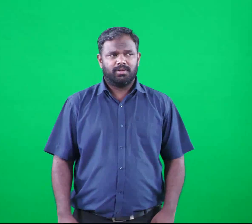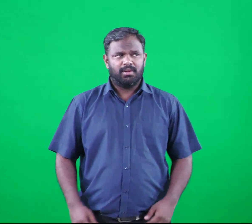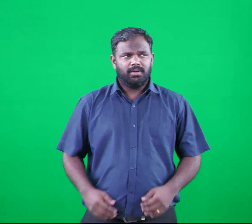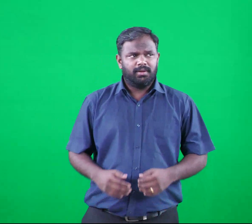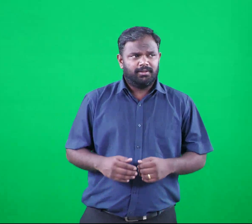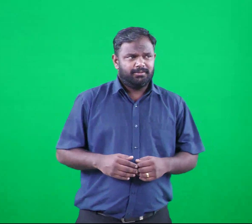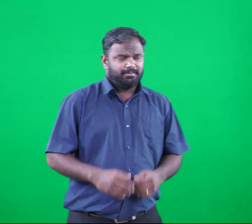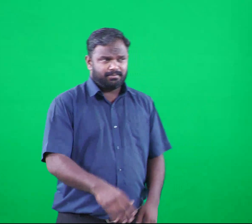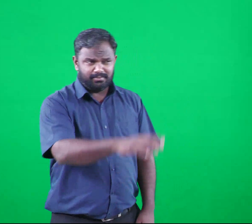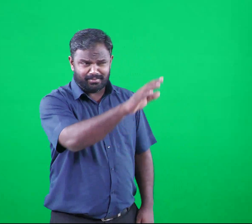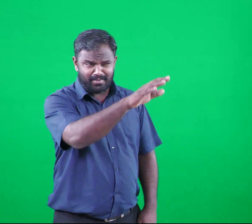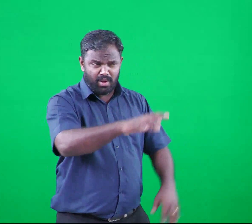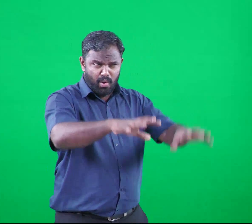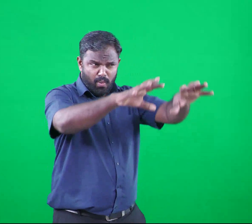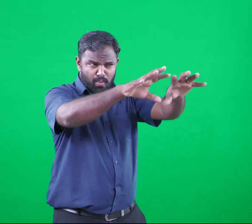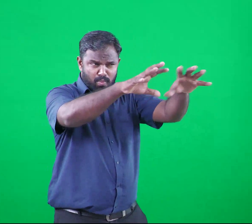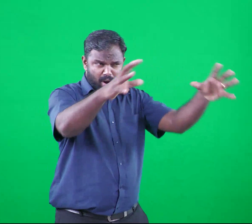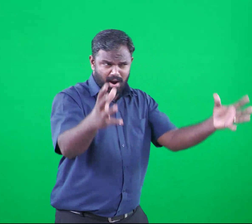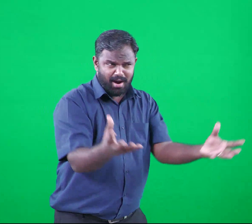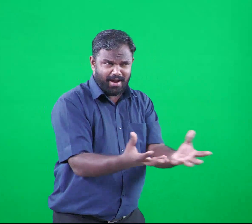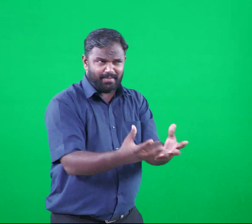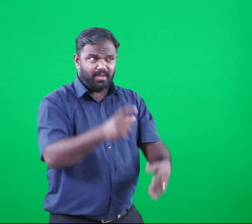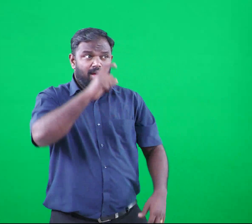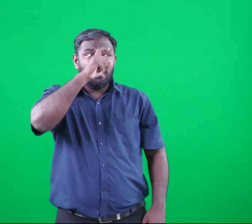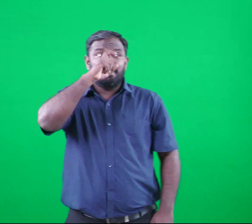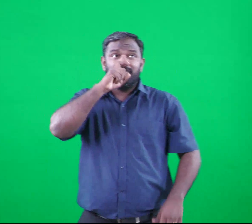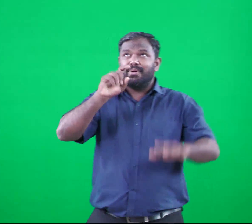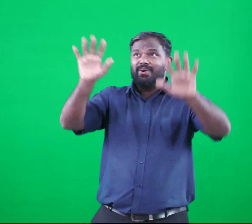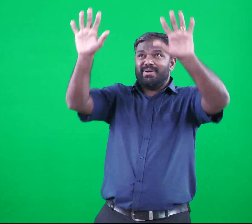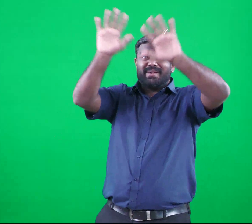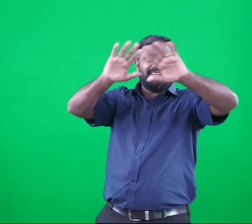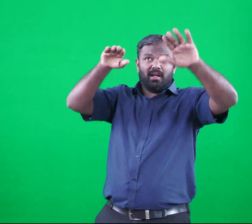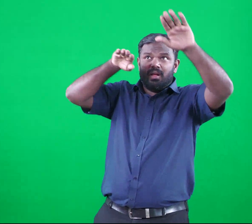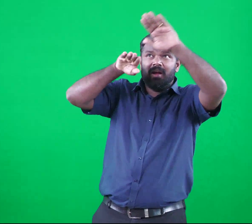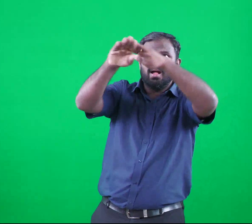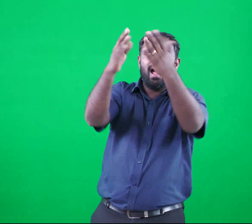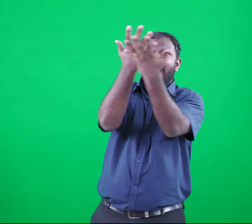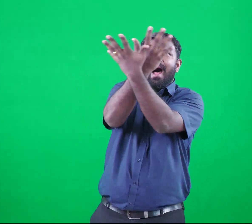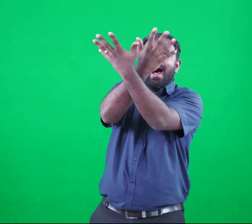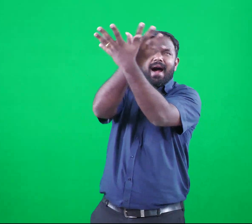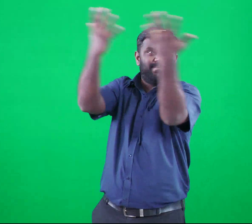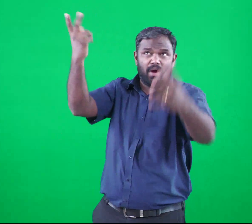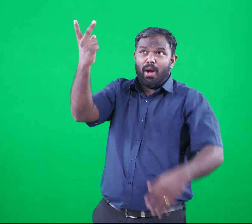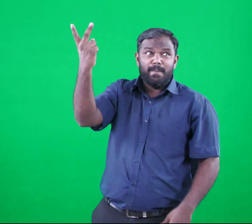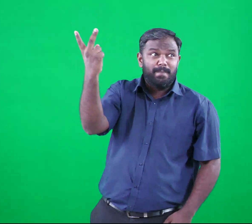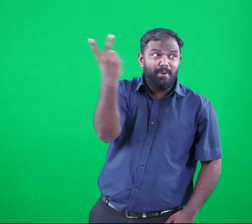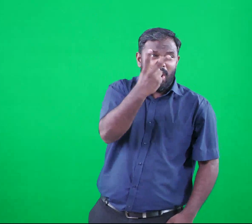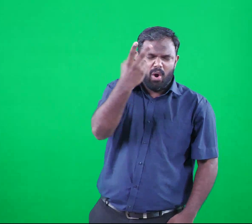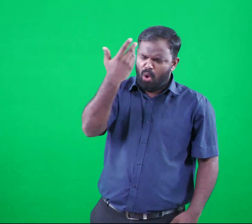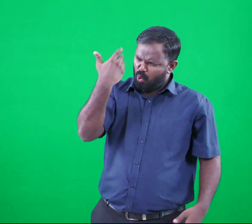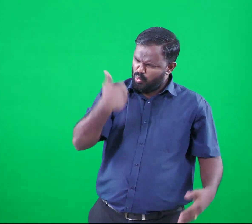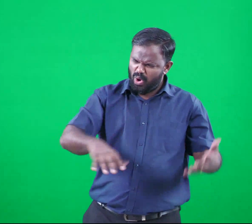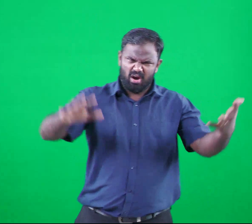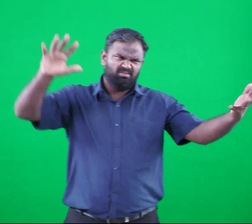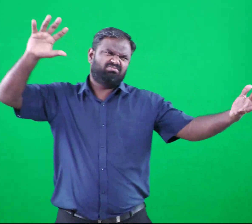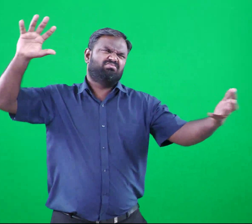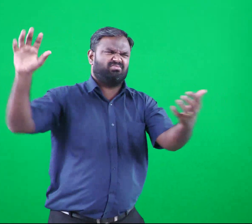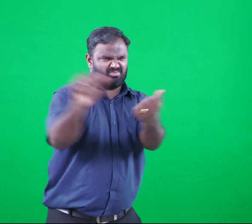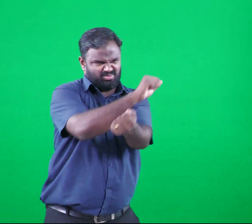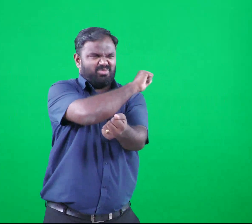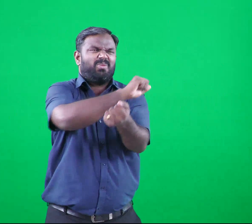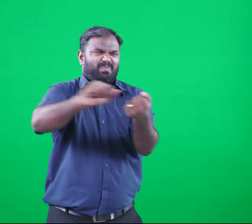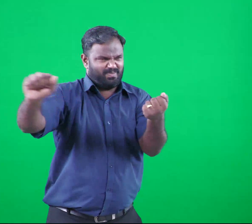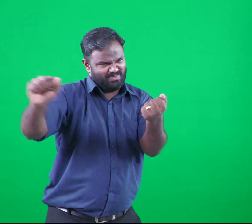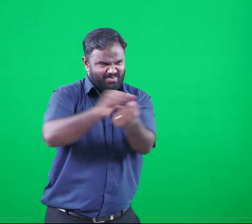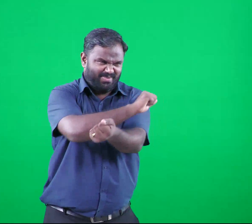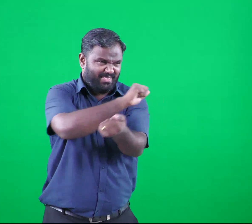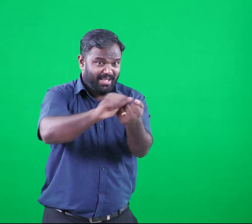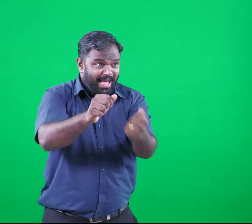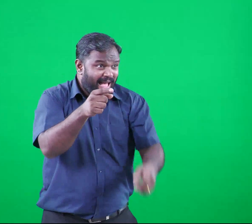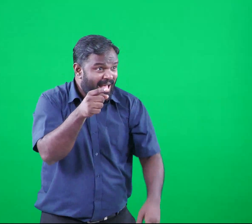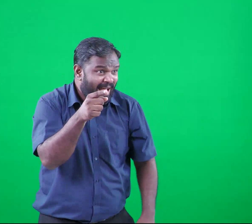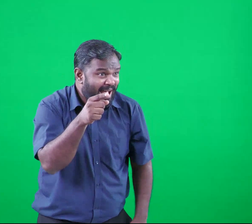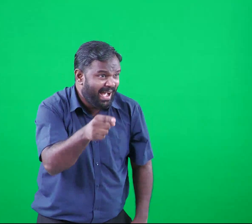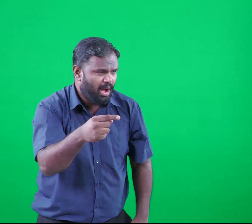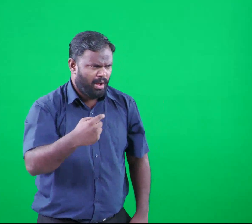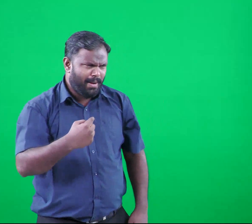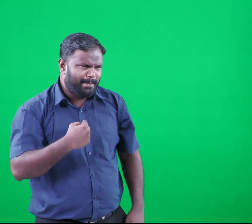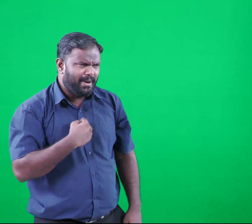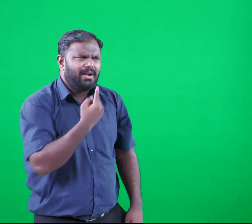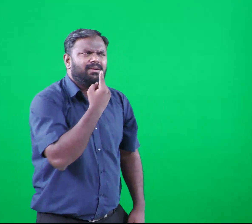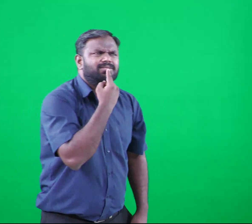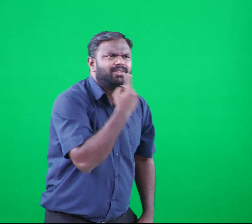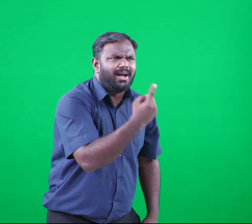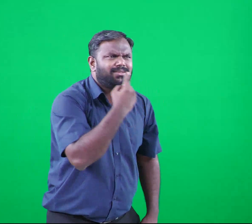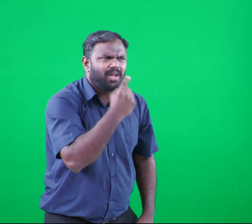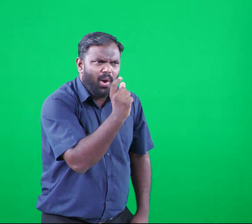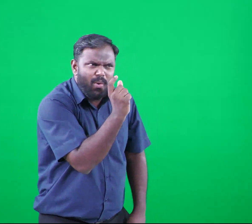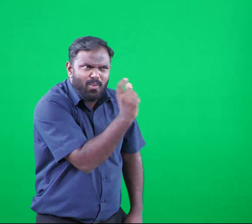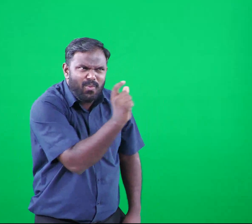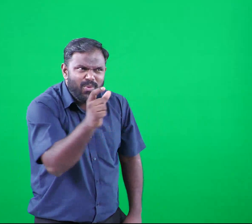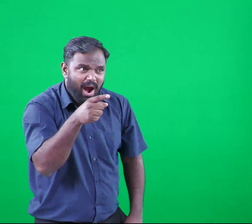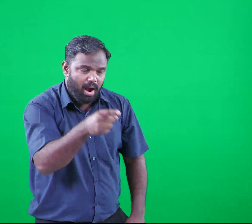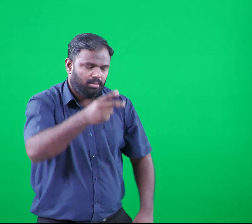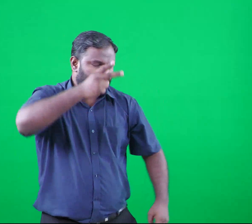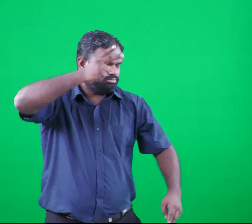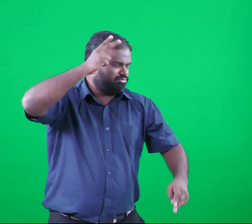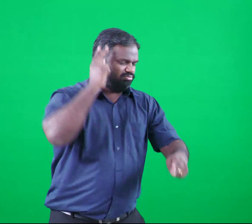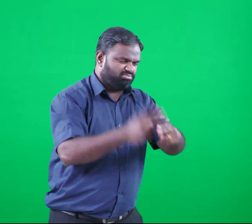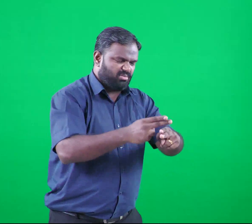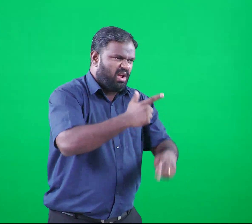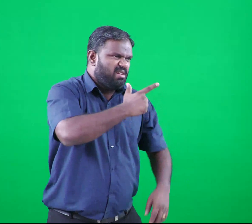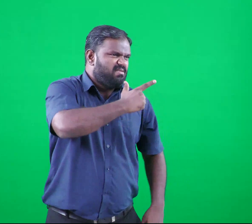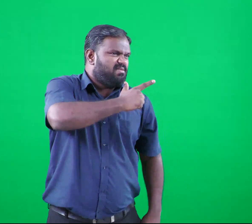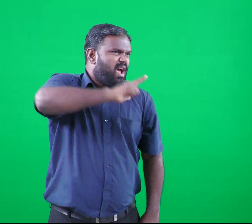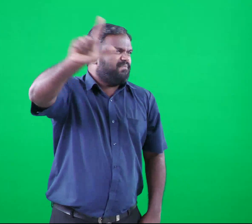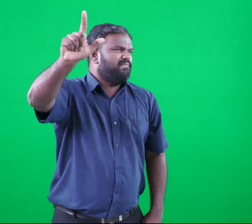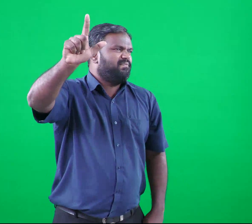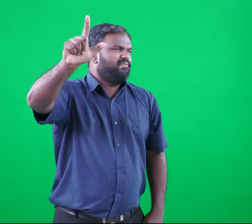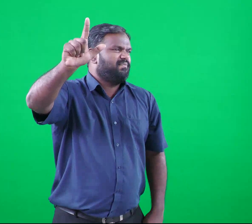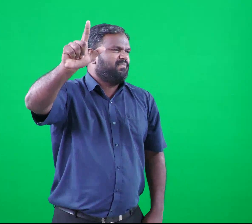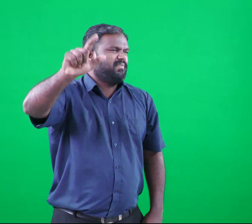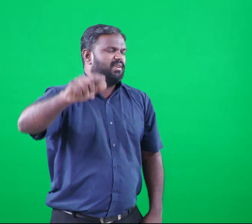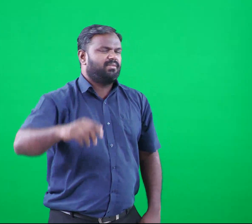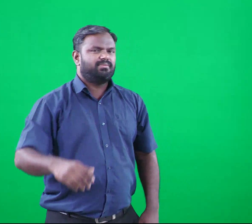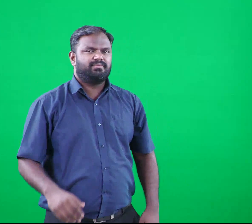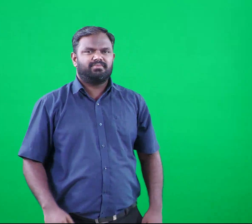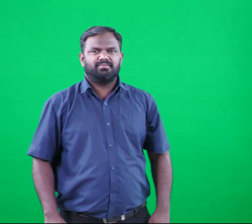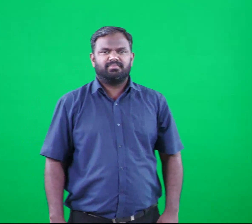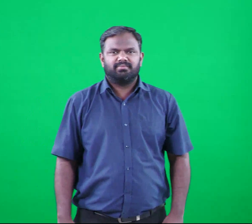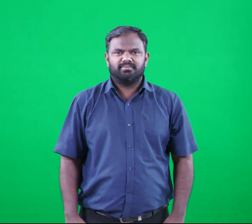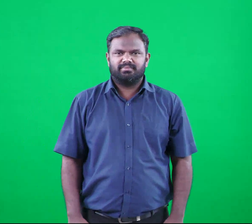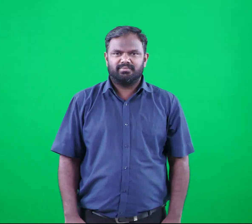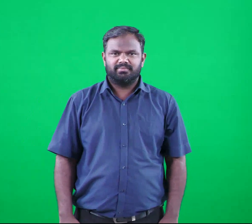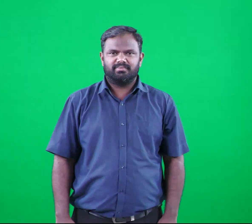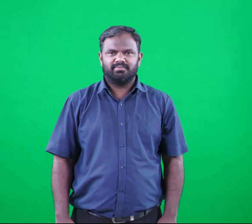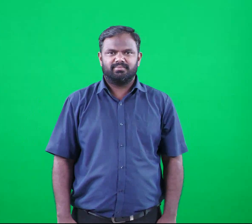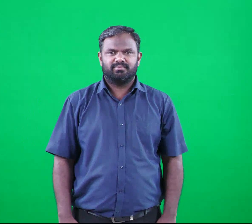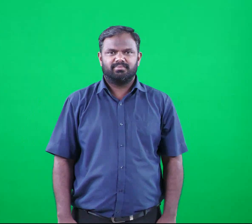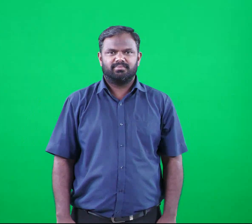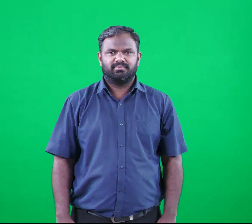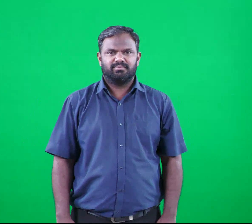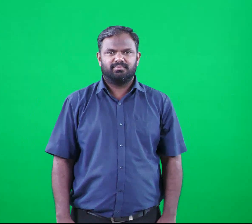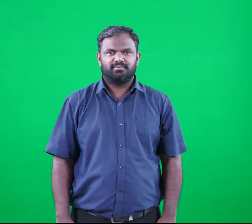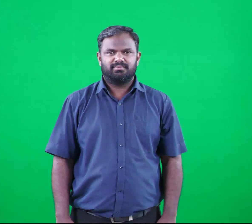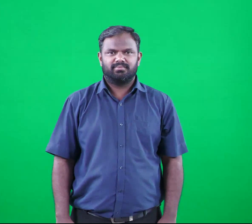Heaven and earth will pass away, but My words will never pass away.